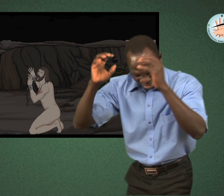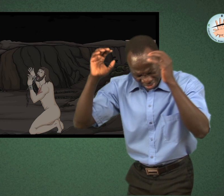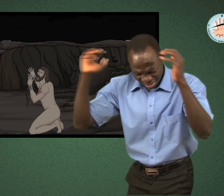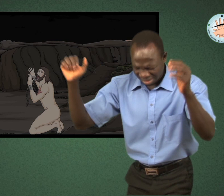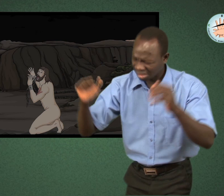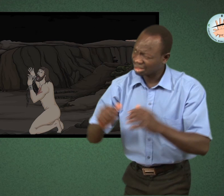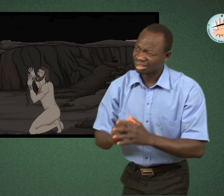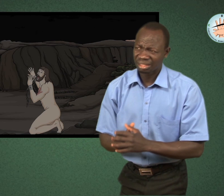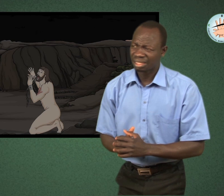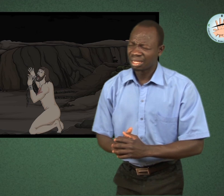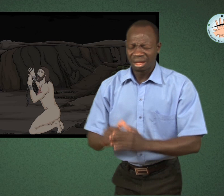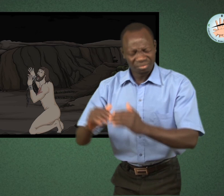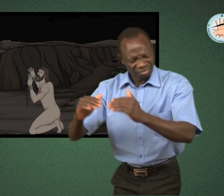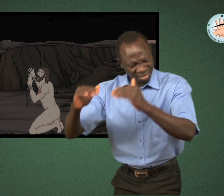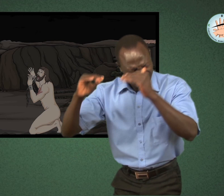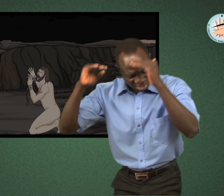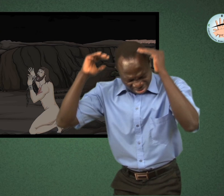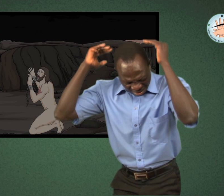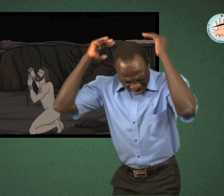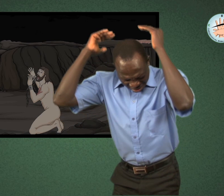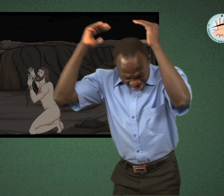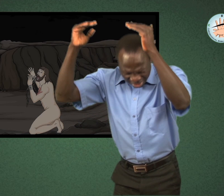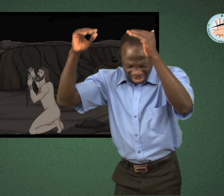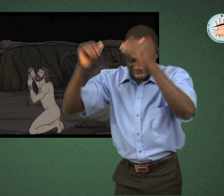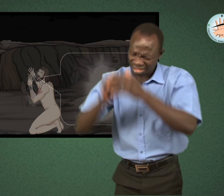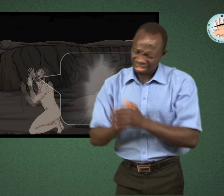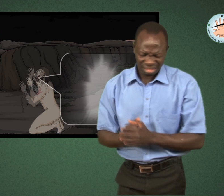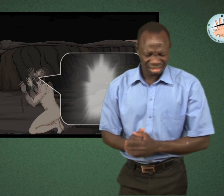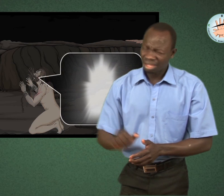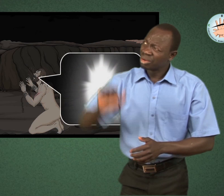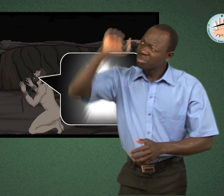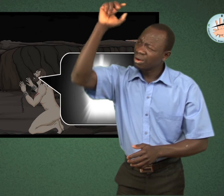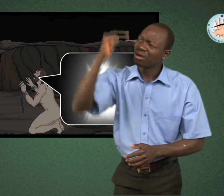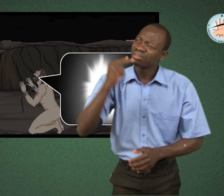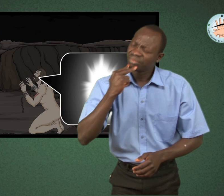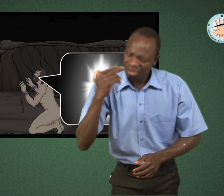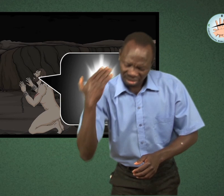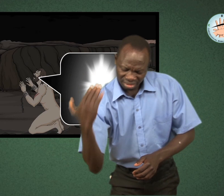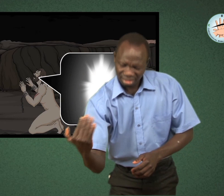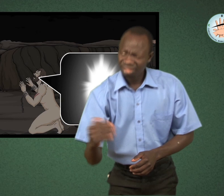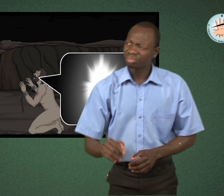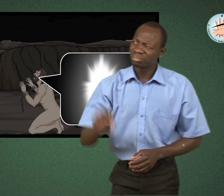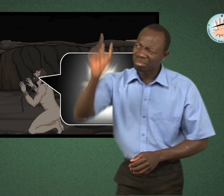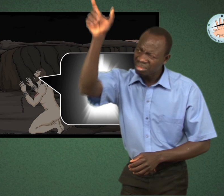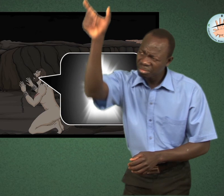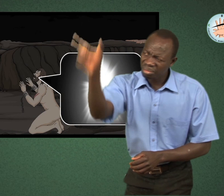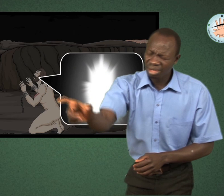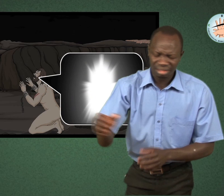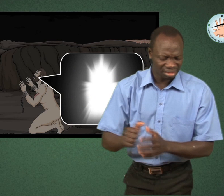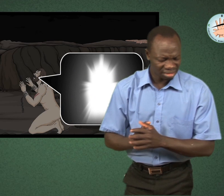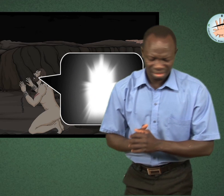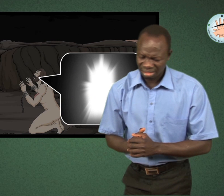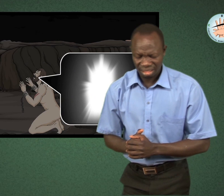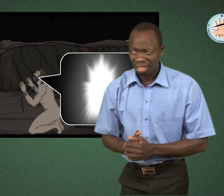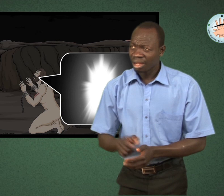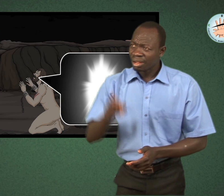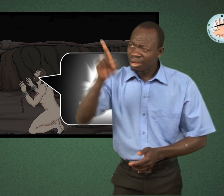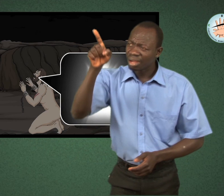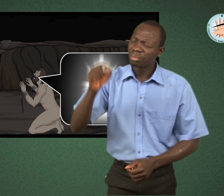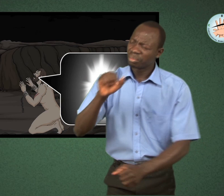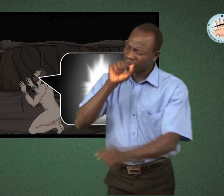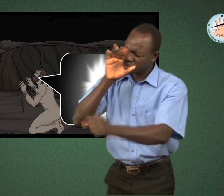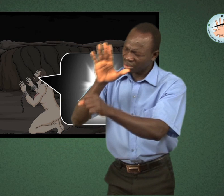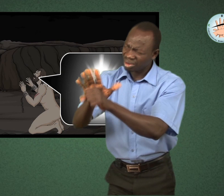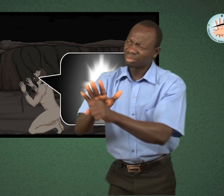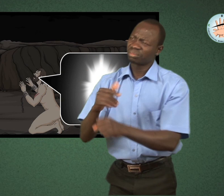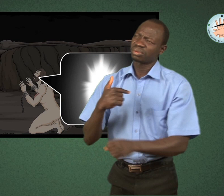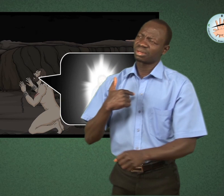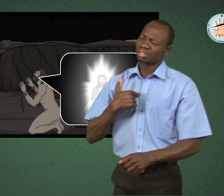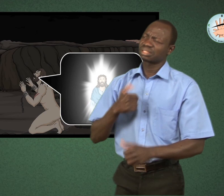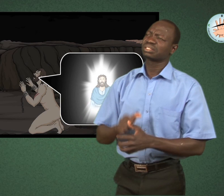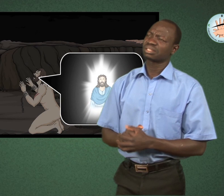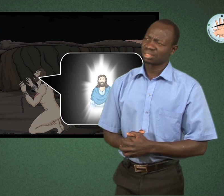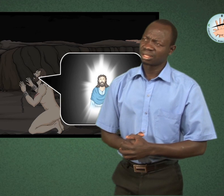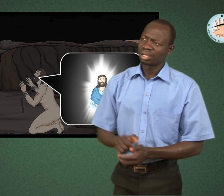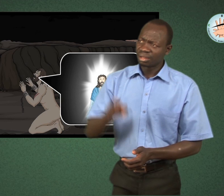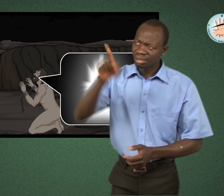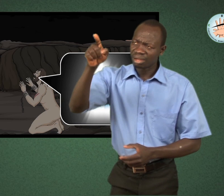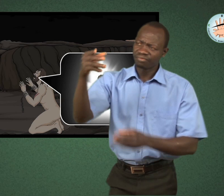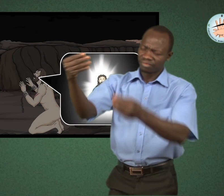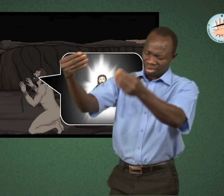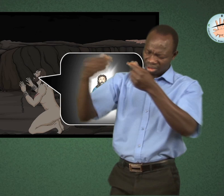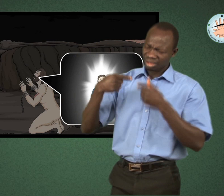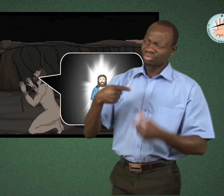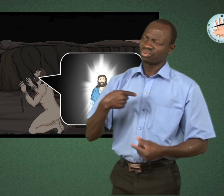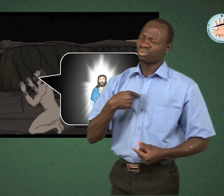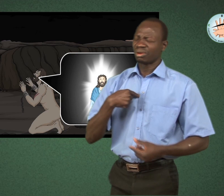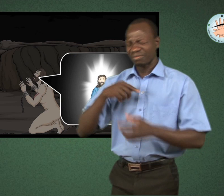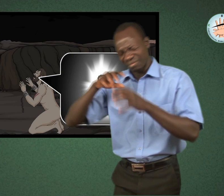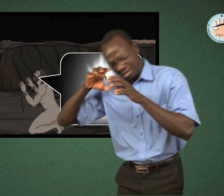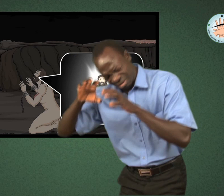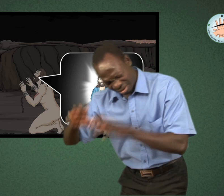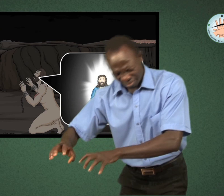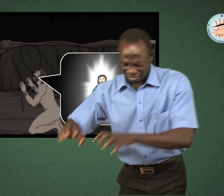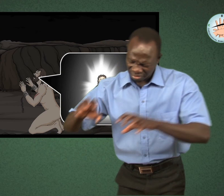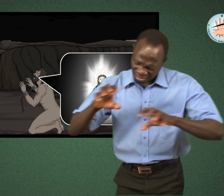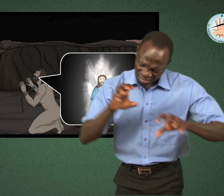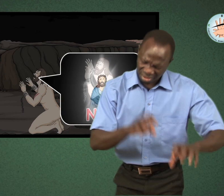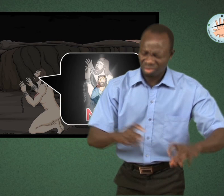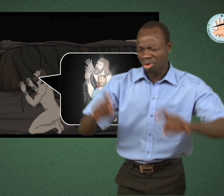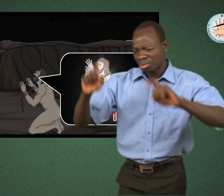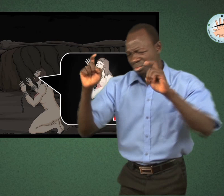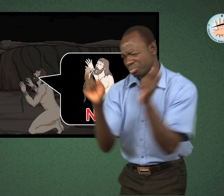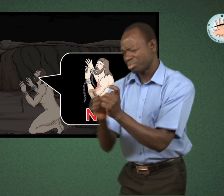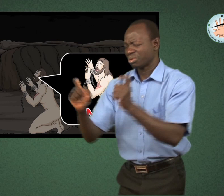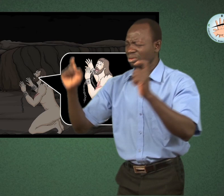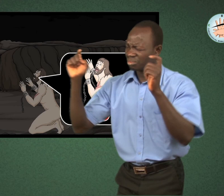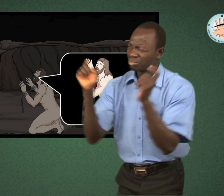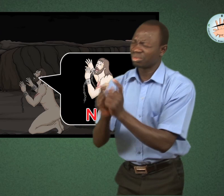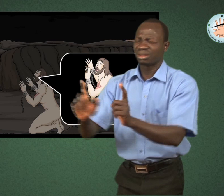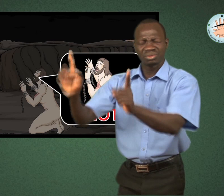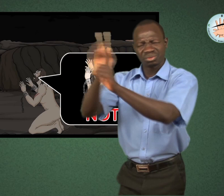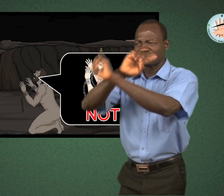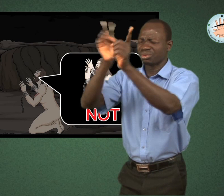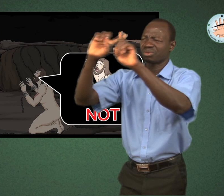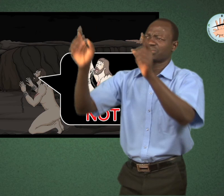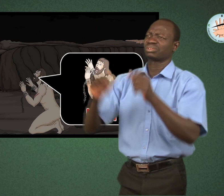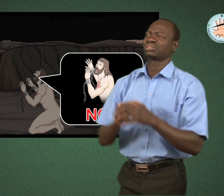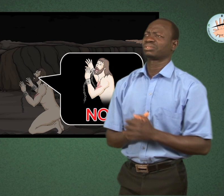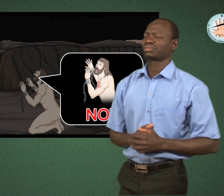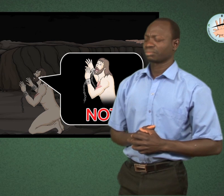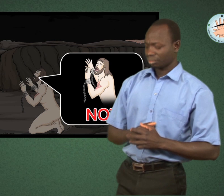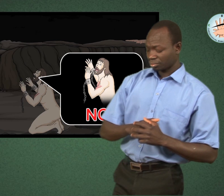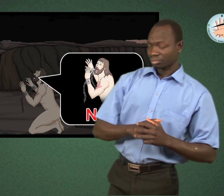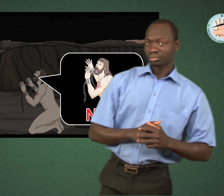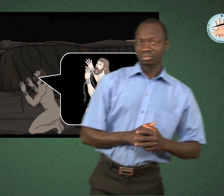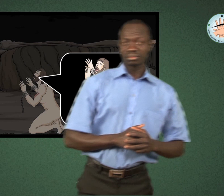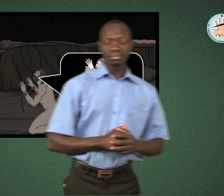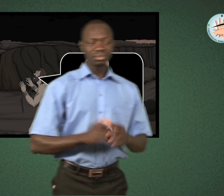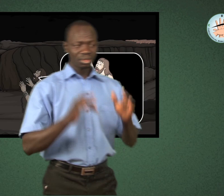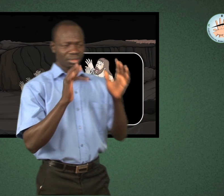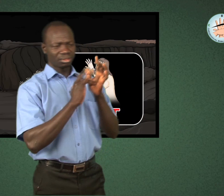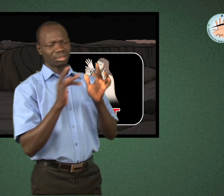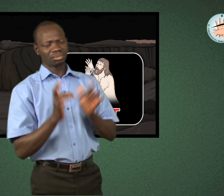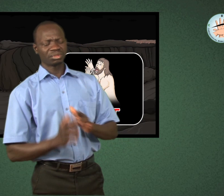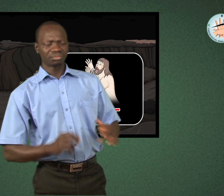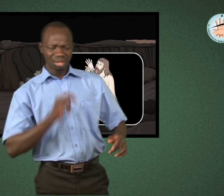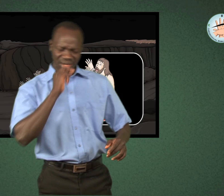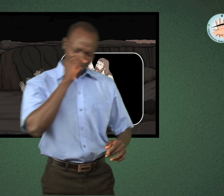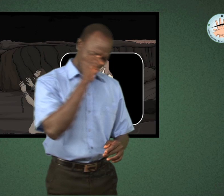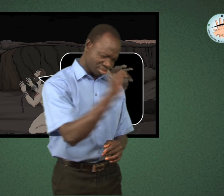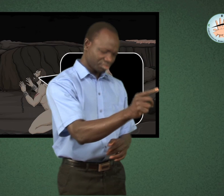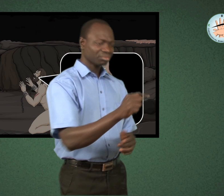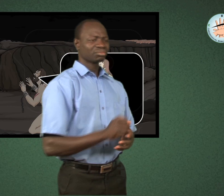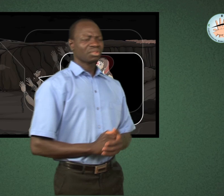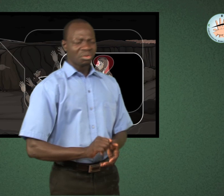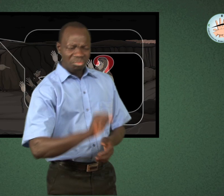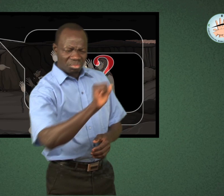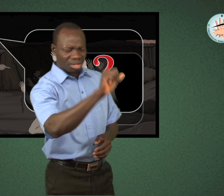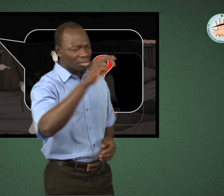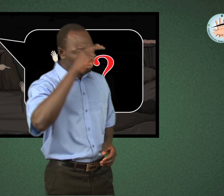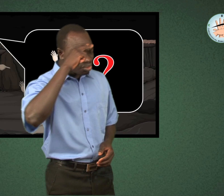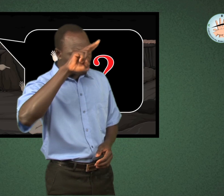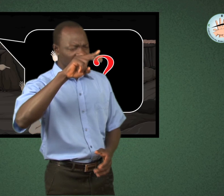For Jesus had already declared, “Come out of this man, you unclean spirit!”